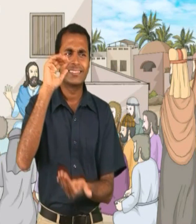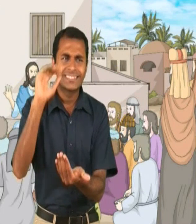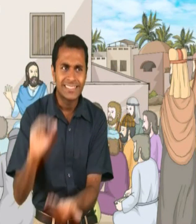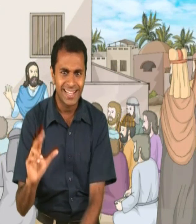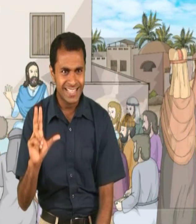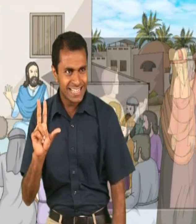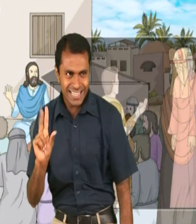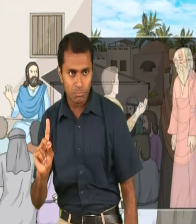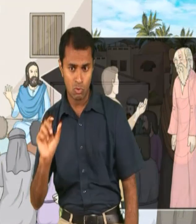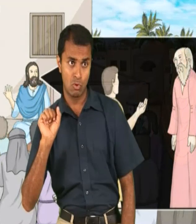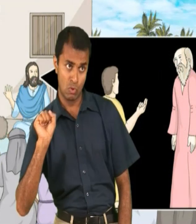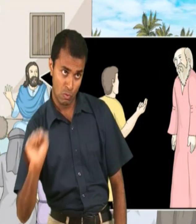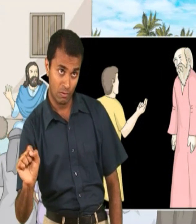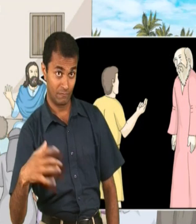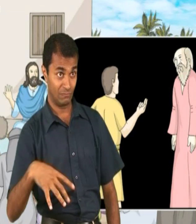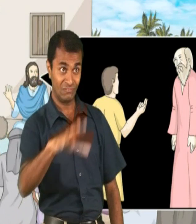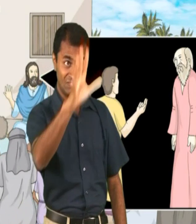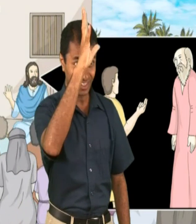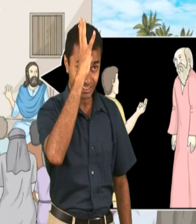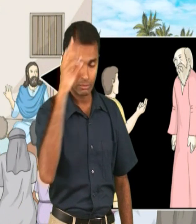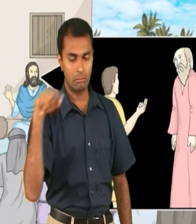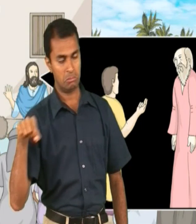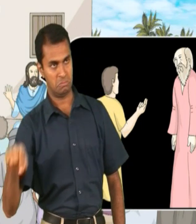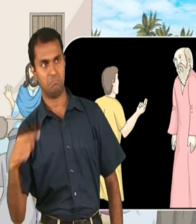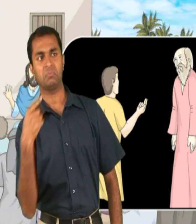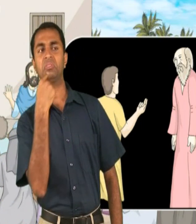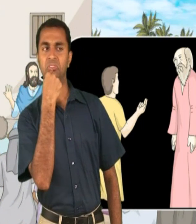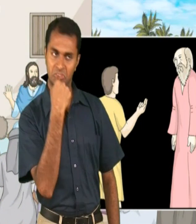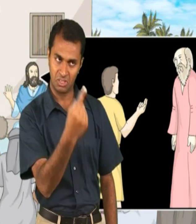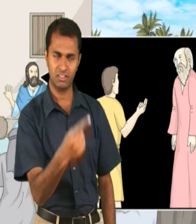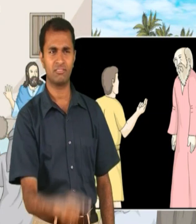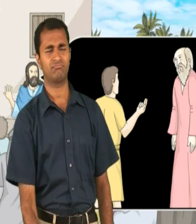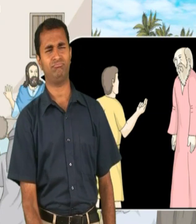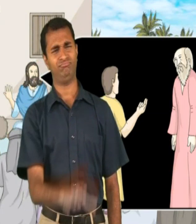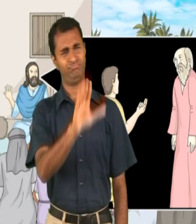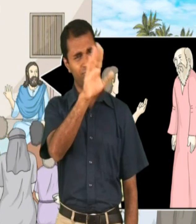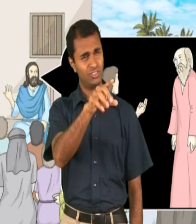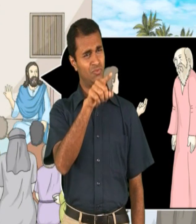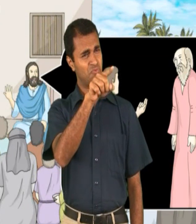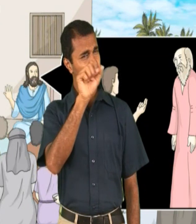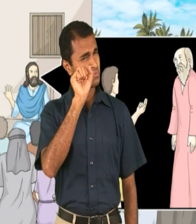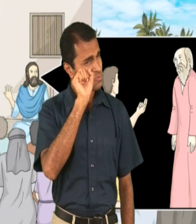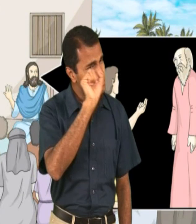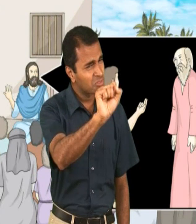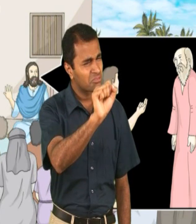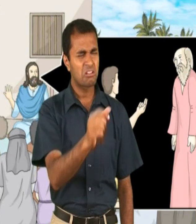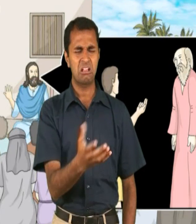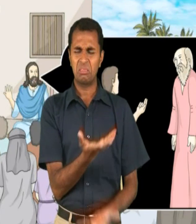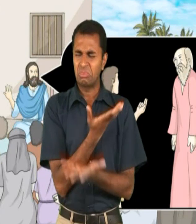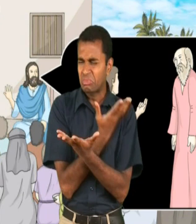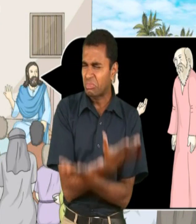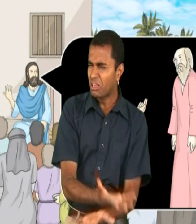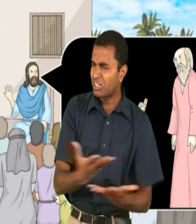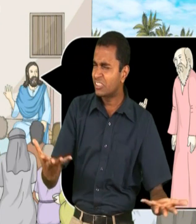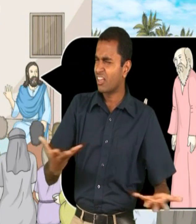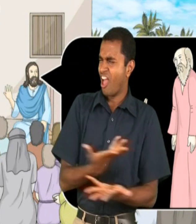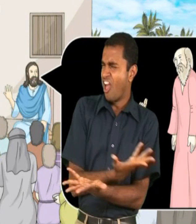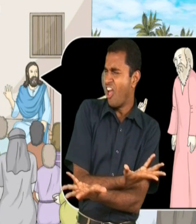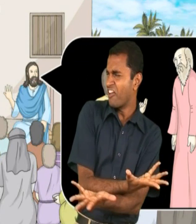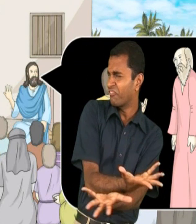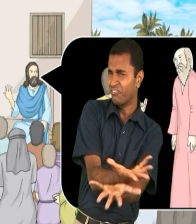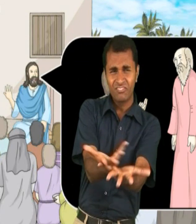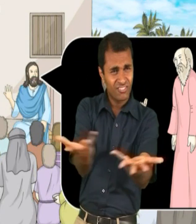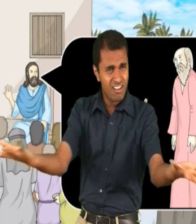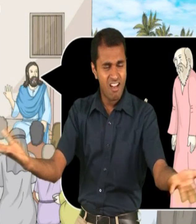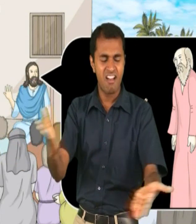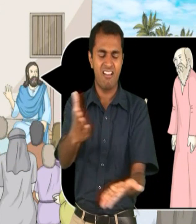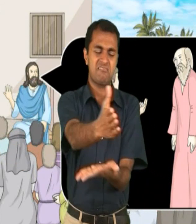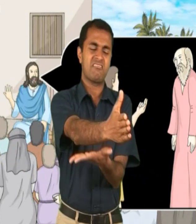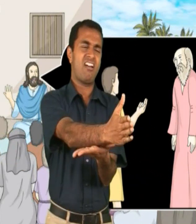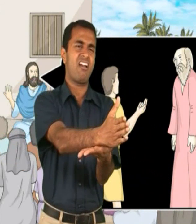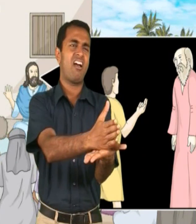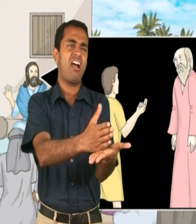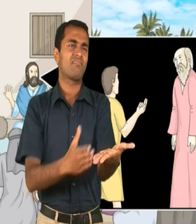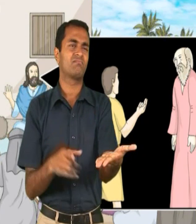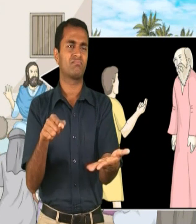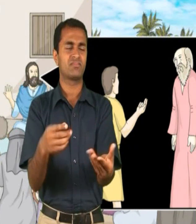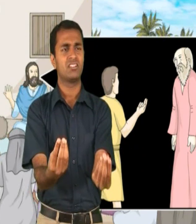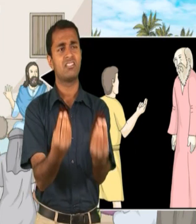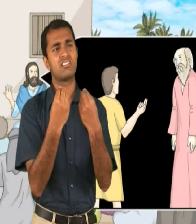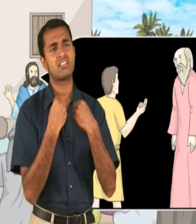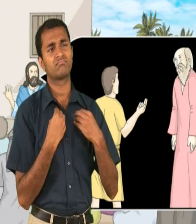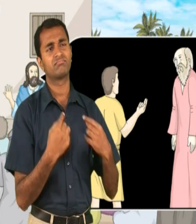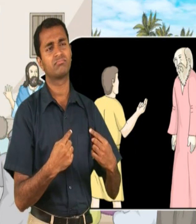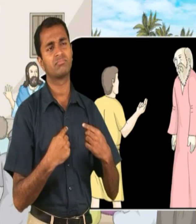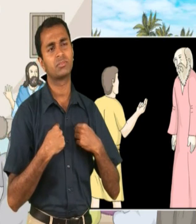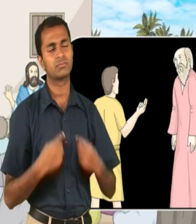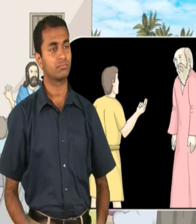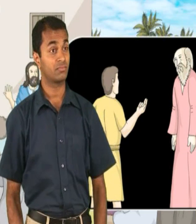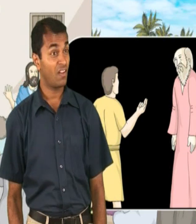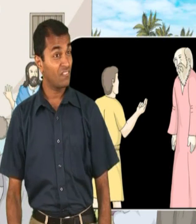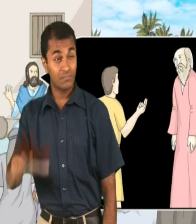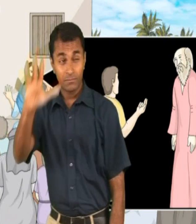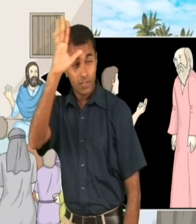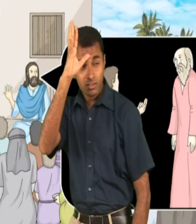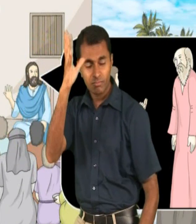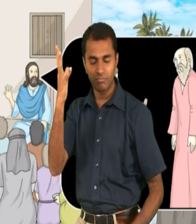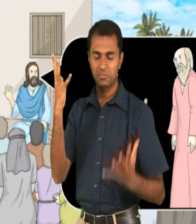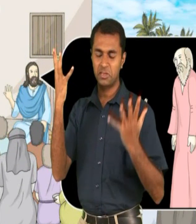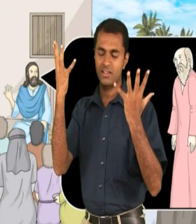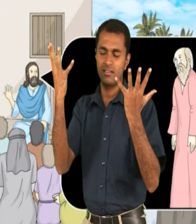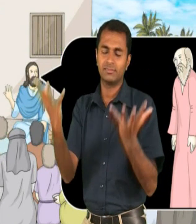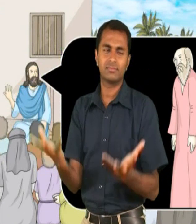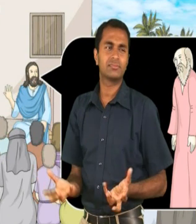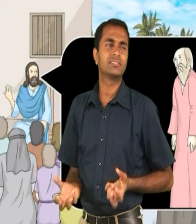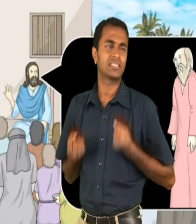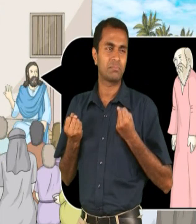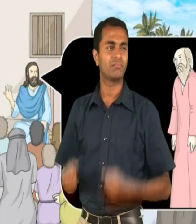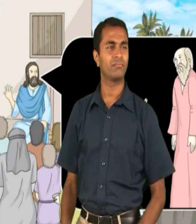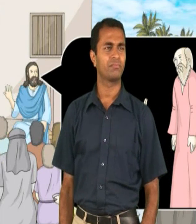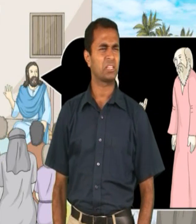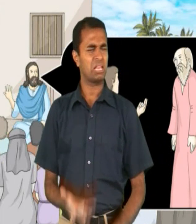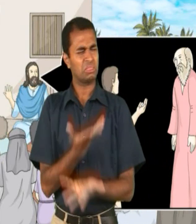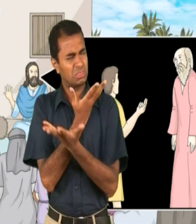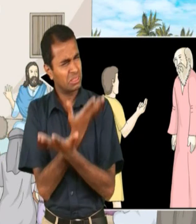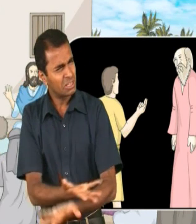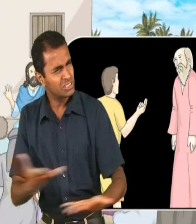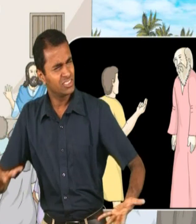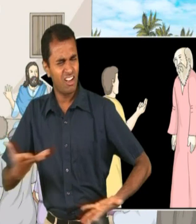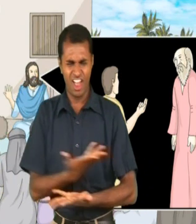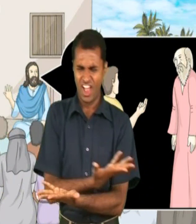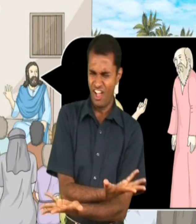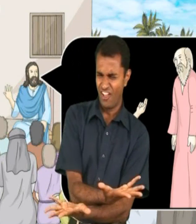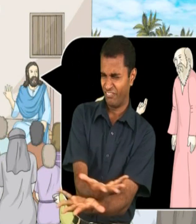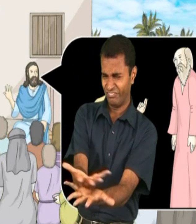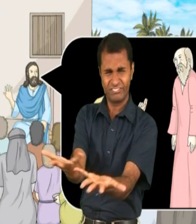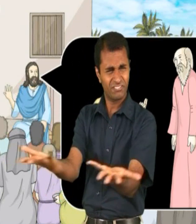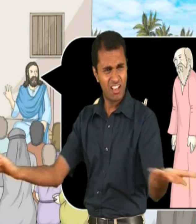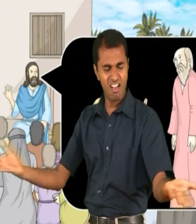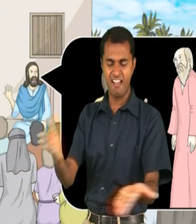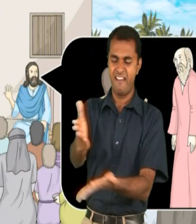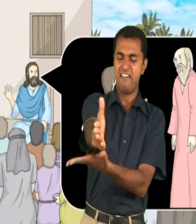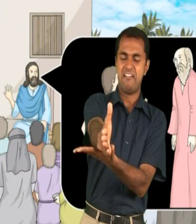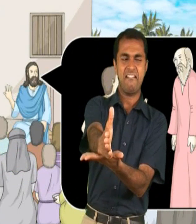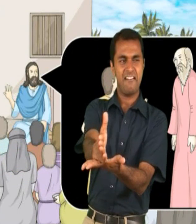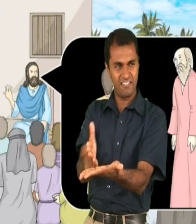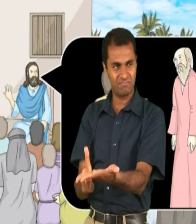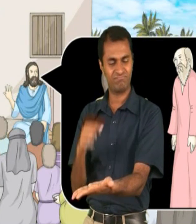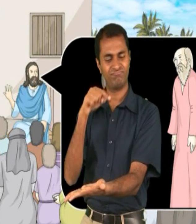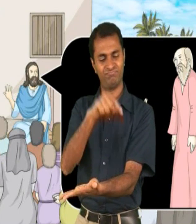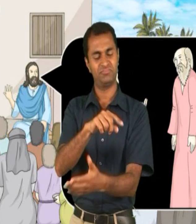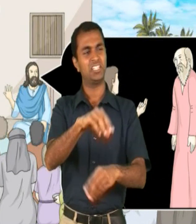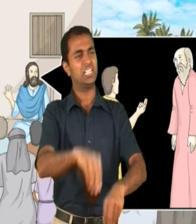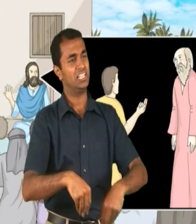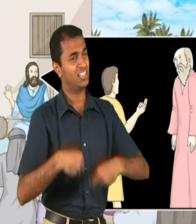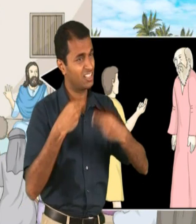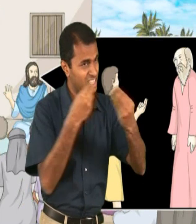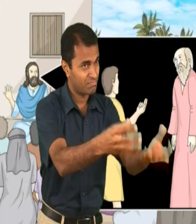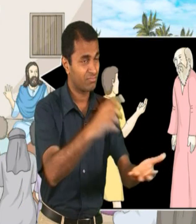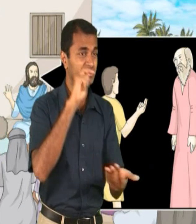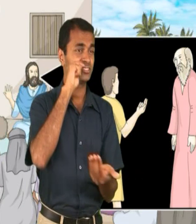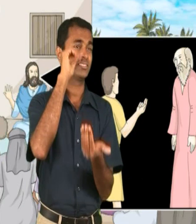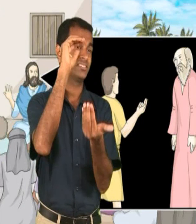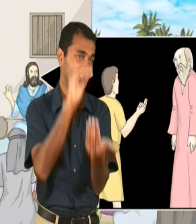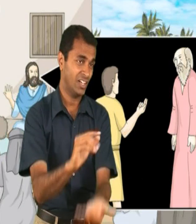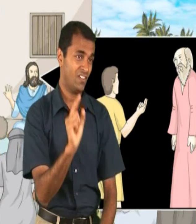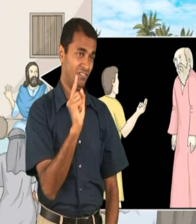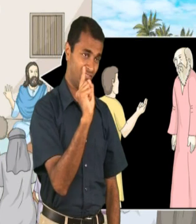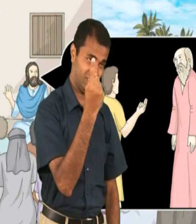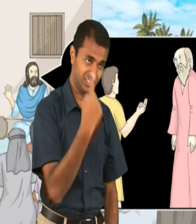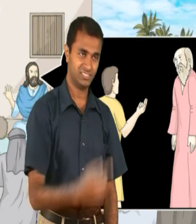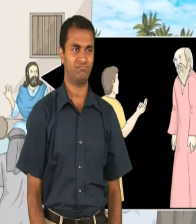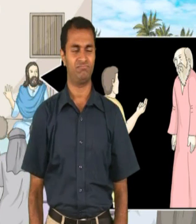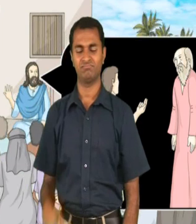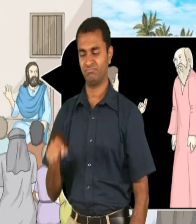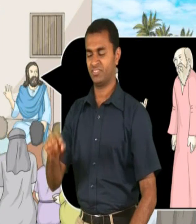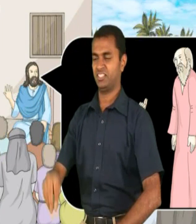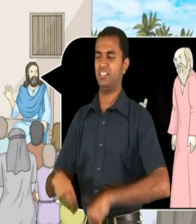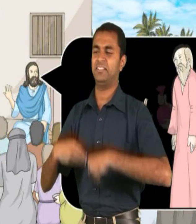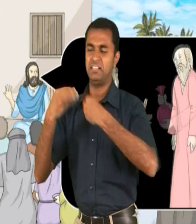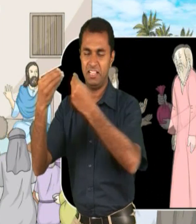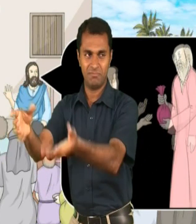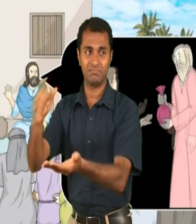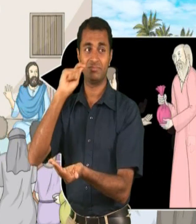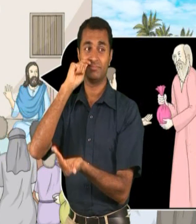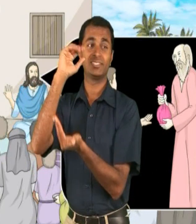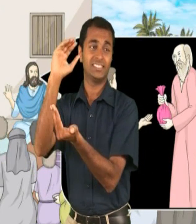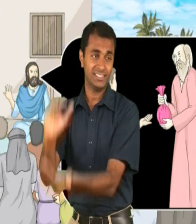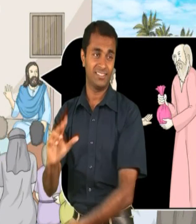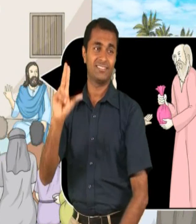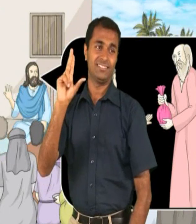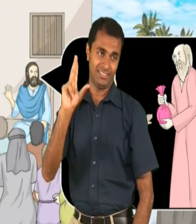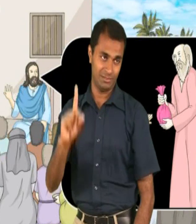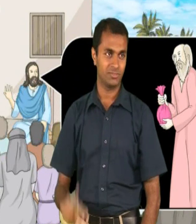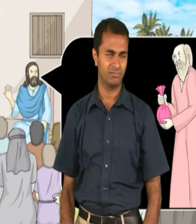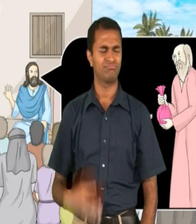The younger son said to him, ‘Father, give me my share of the estate.’